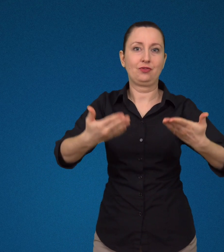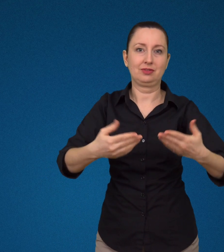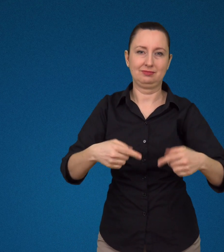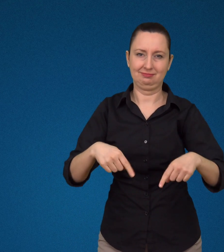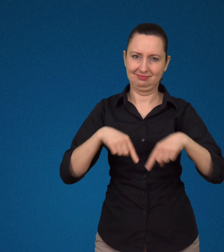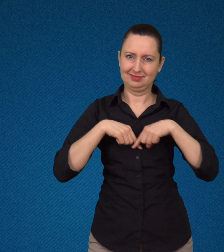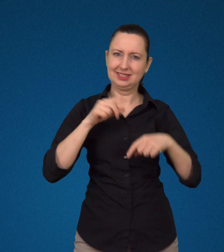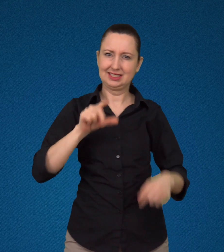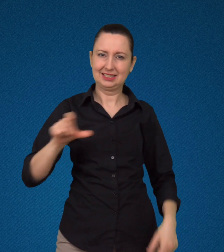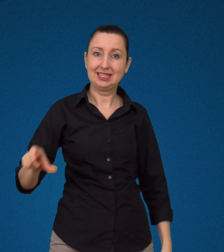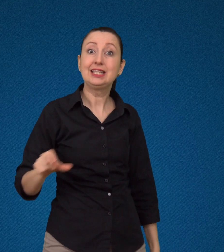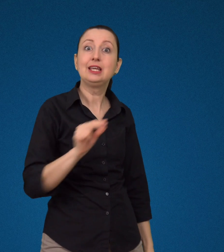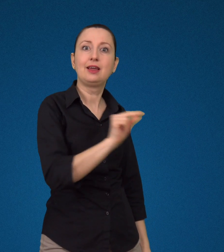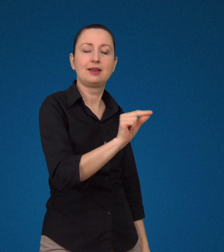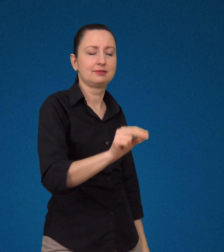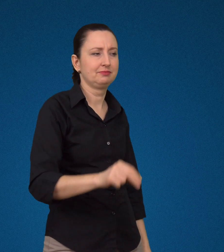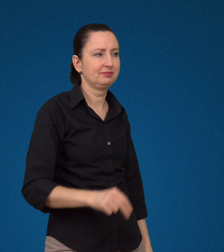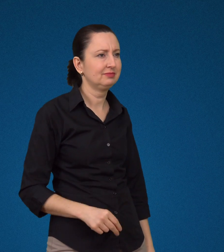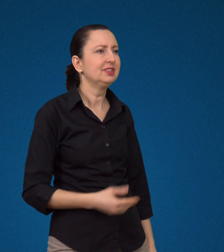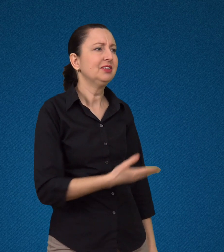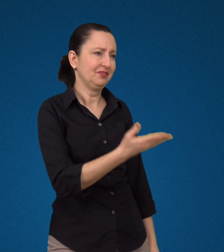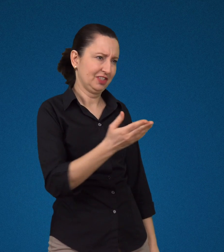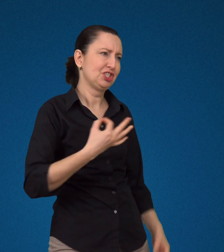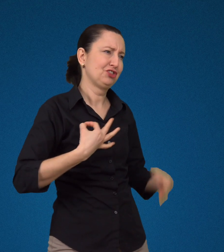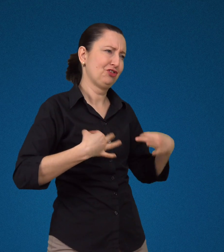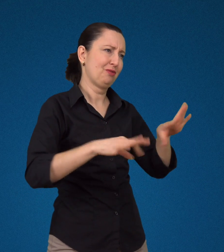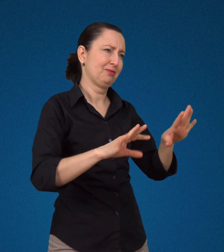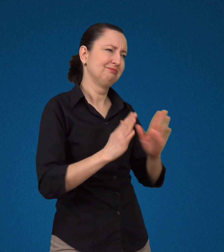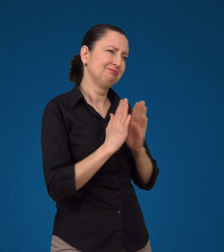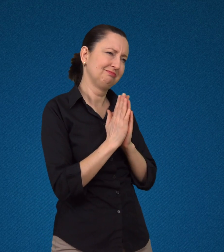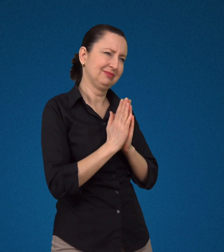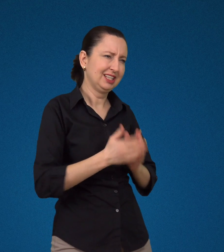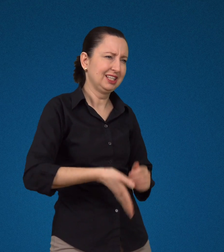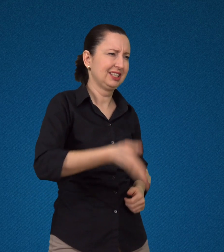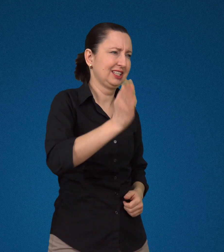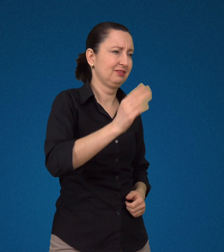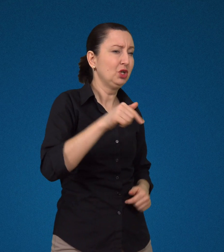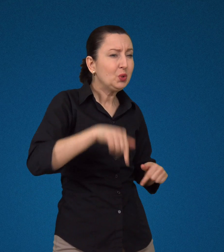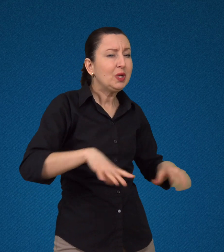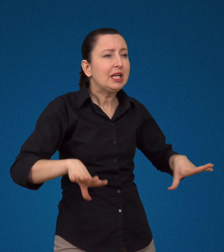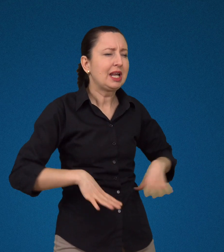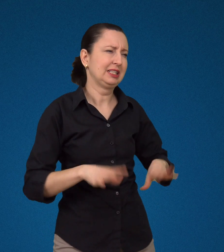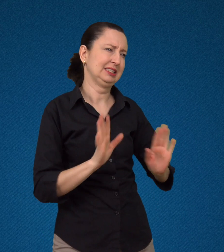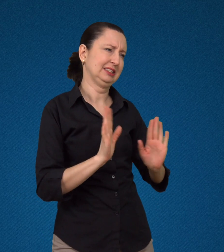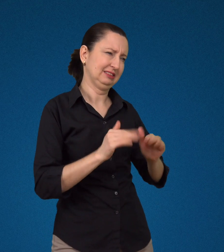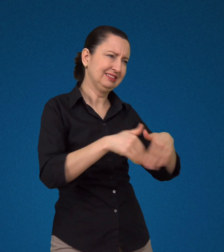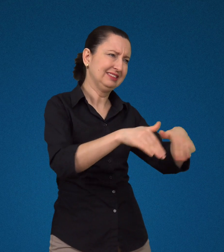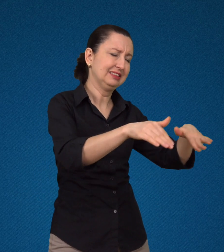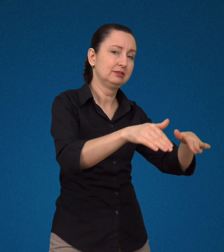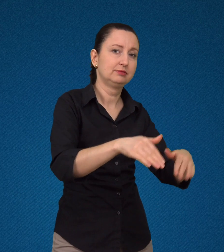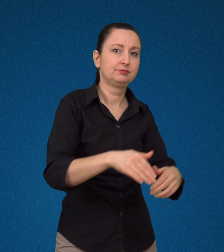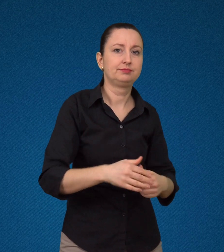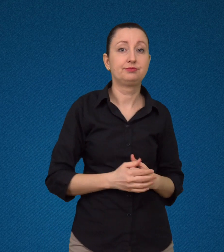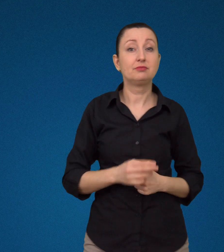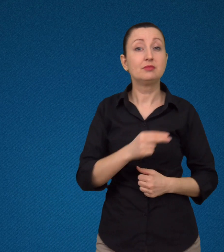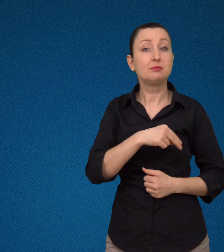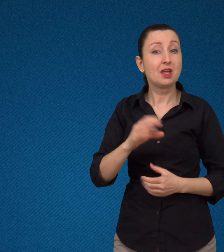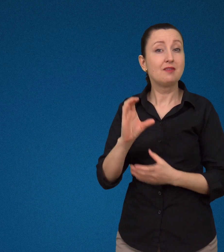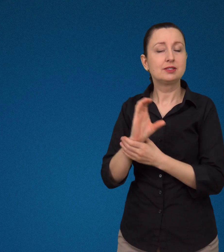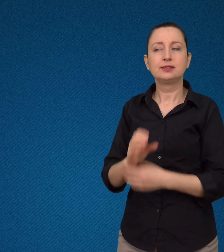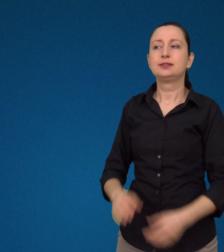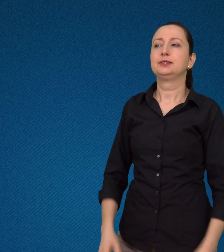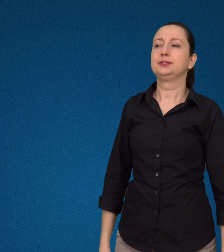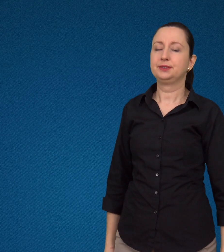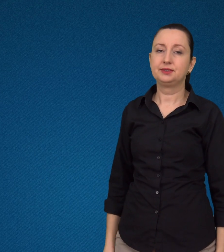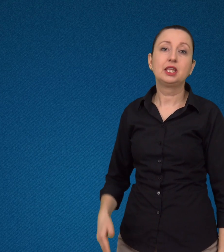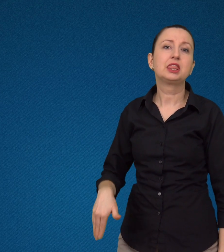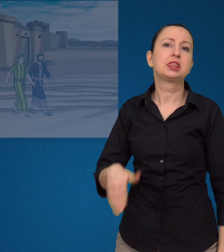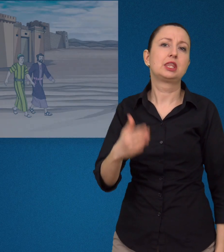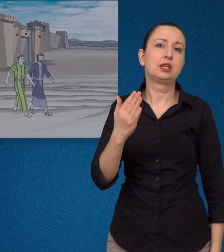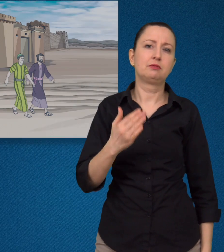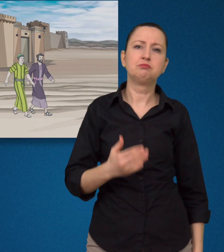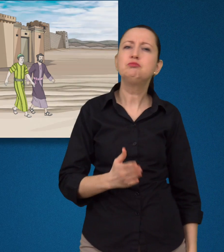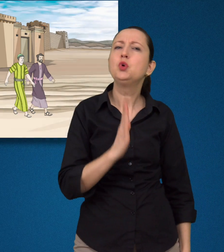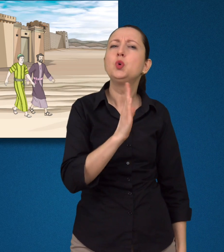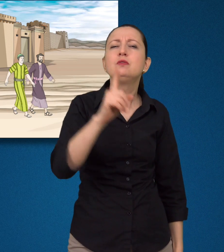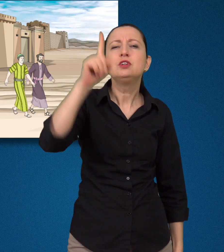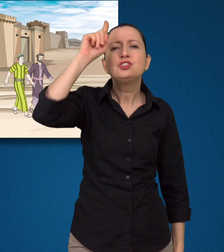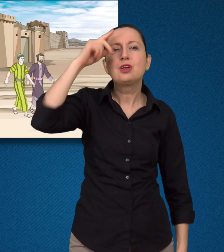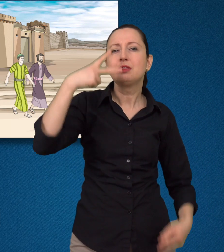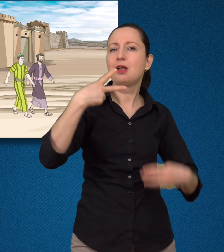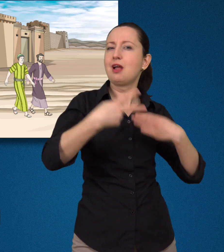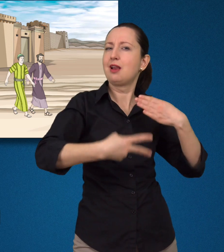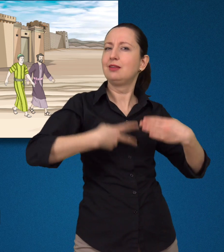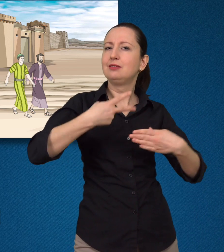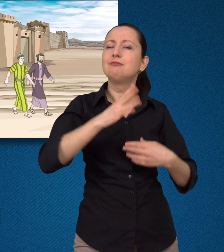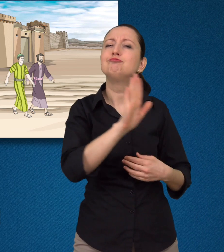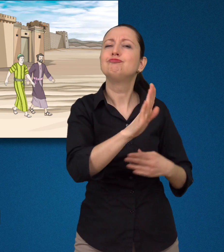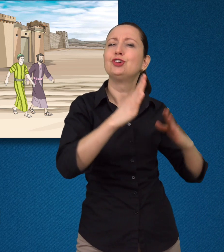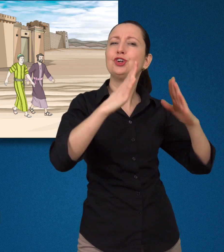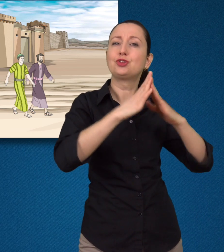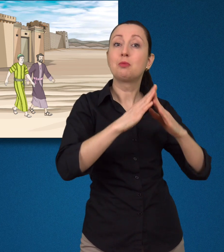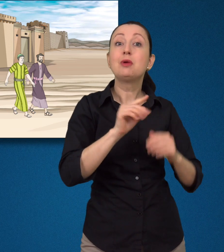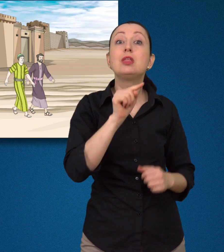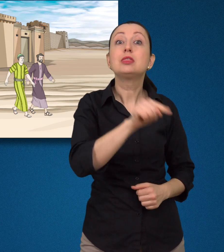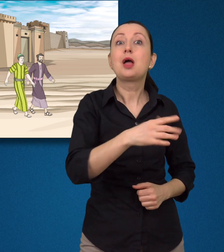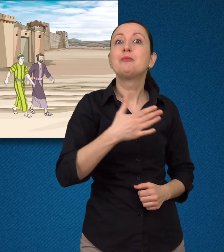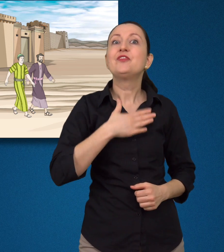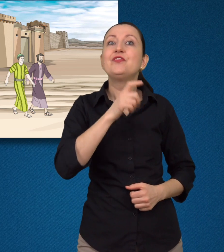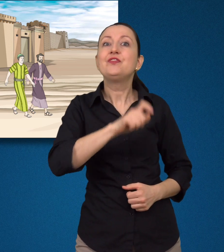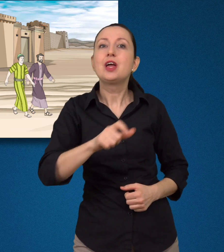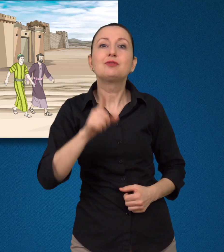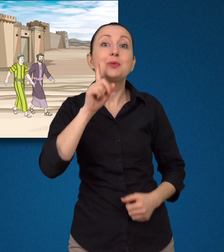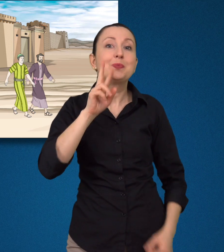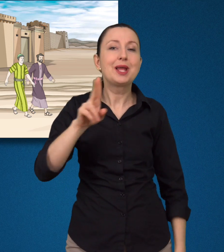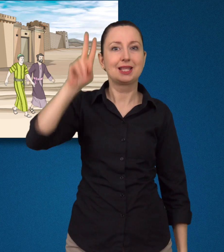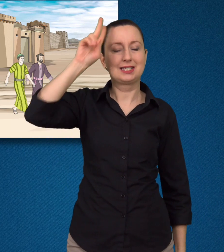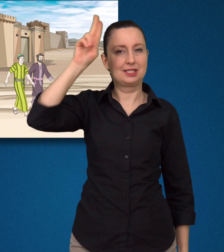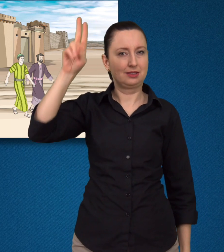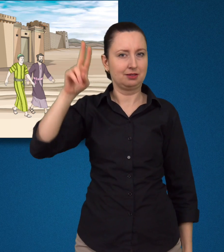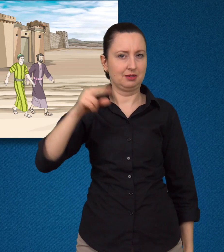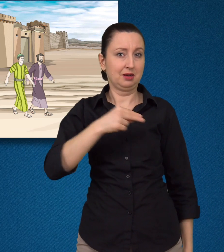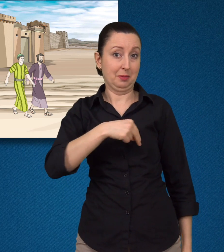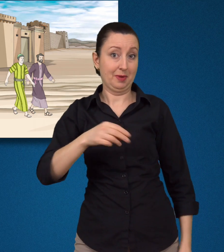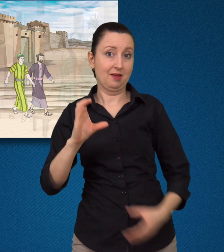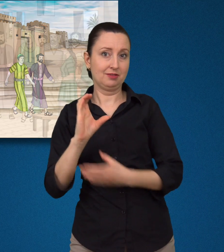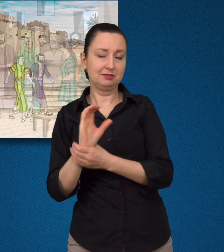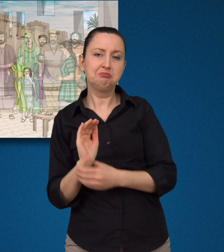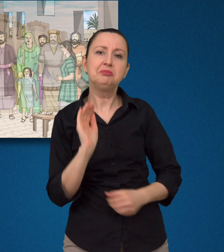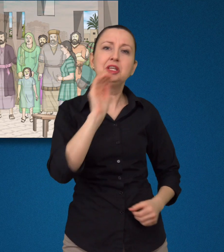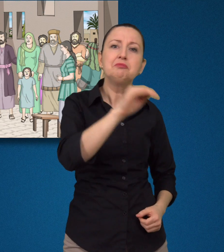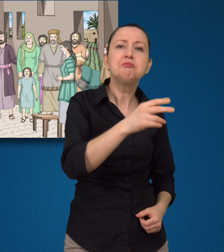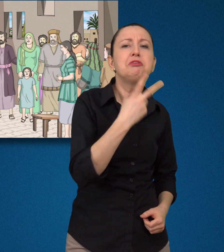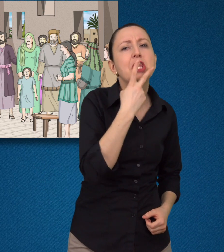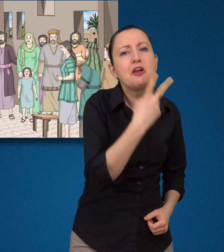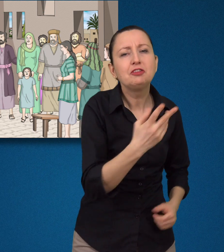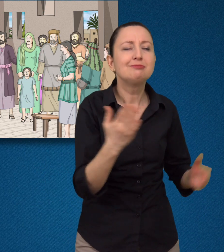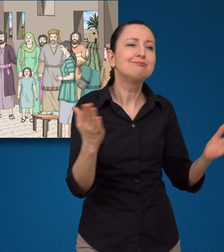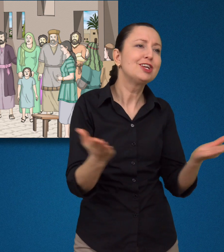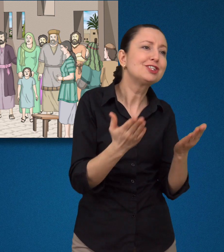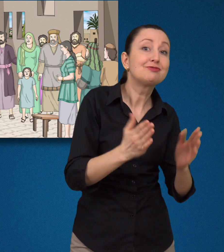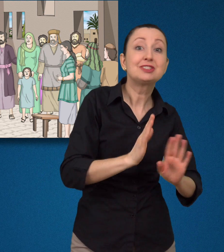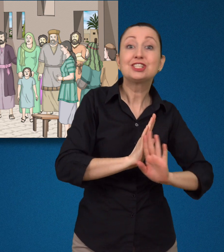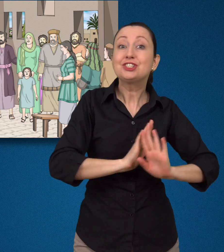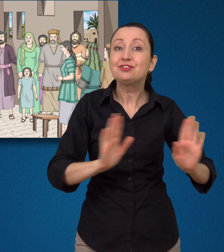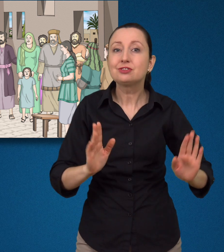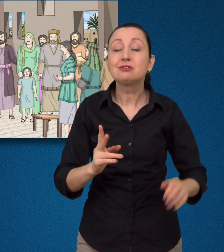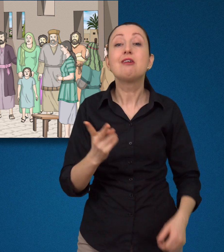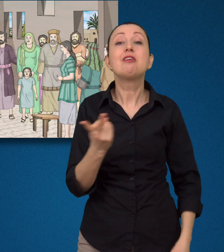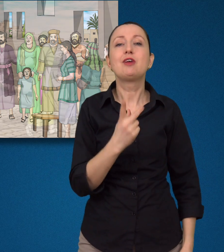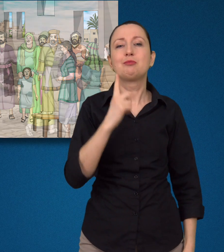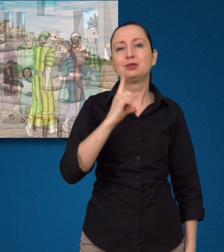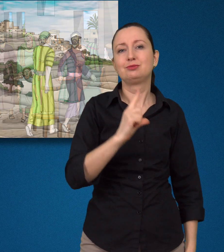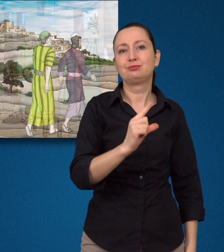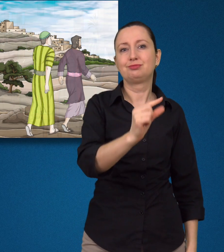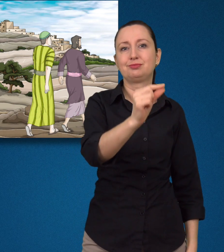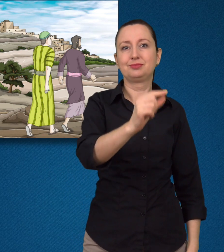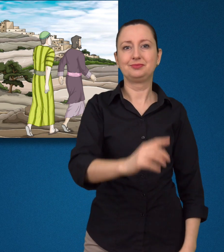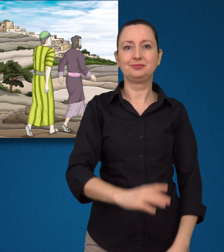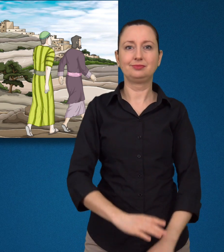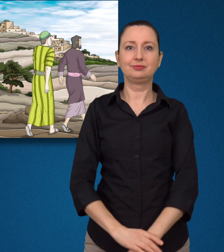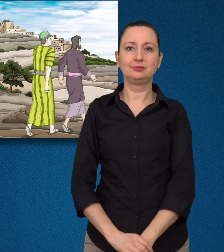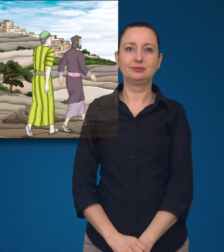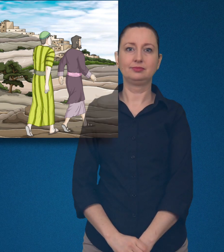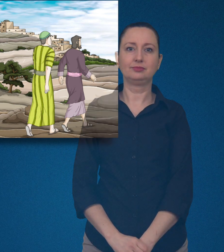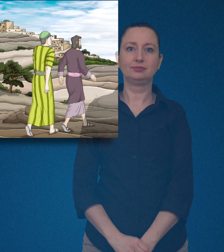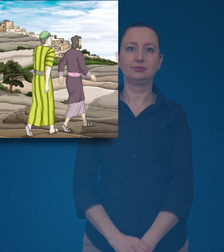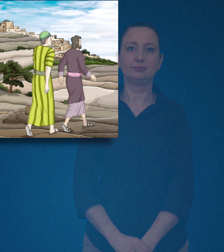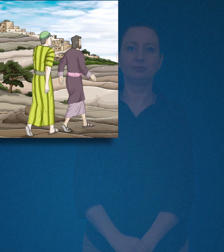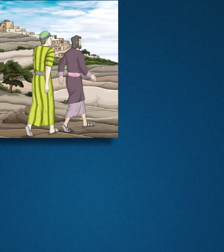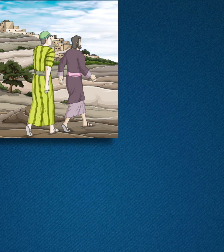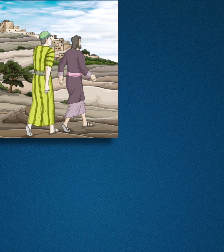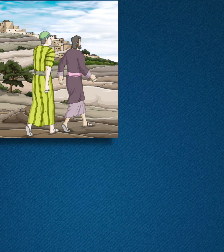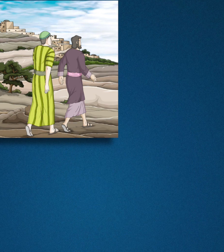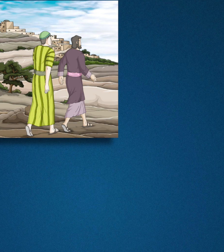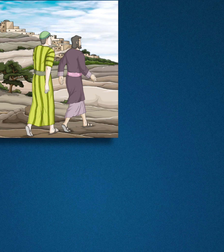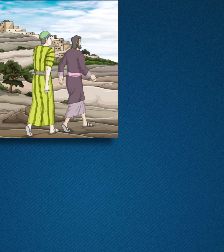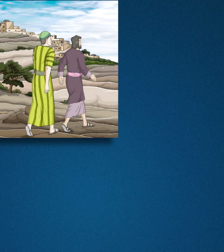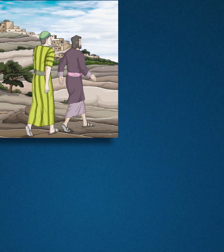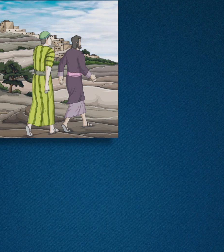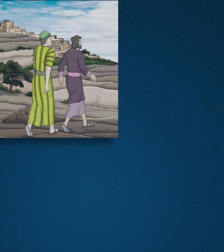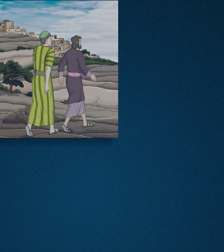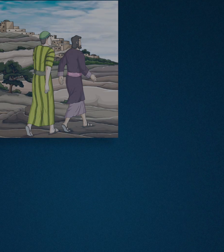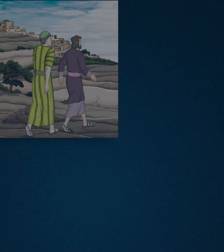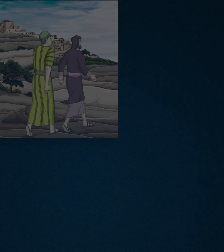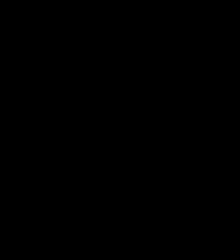They came to appease them and led them out, requesting that they leave the city. After Paul and Silas came out of the prison, they went to Lydia’s house to see the brothers and encourage them.